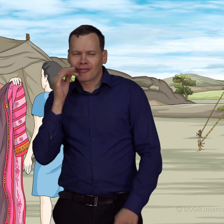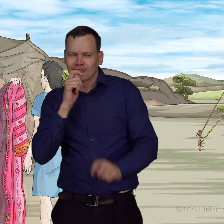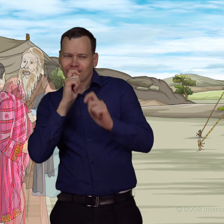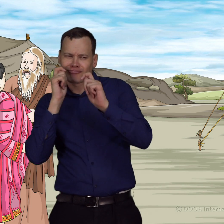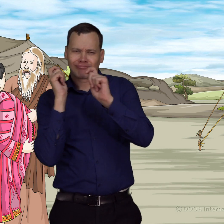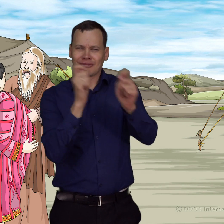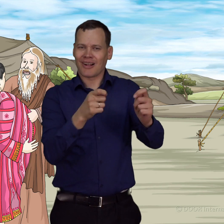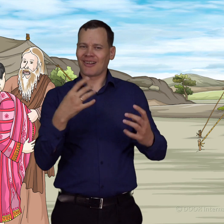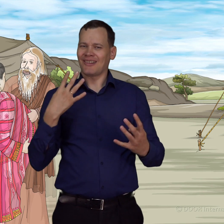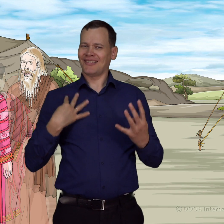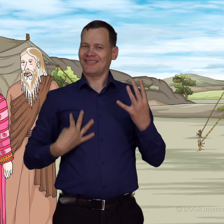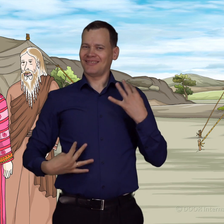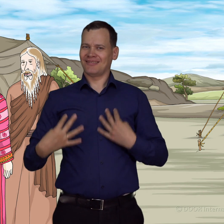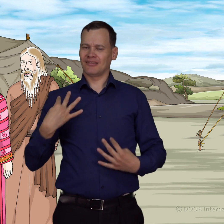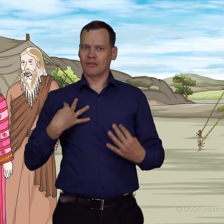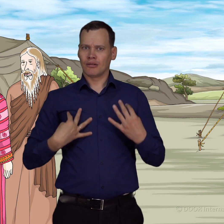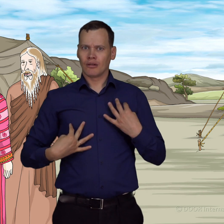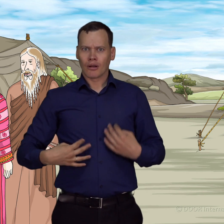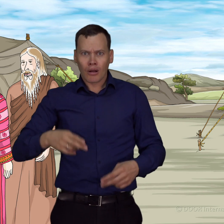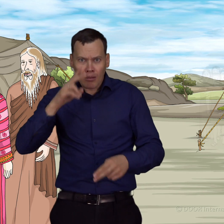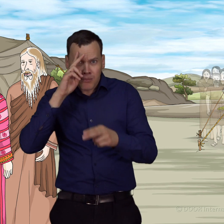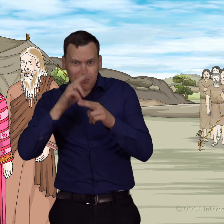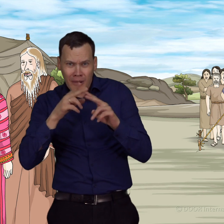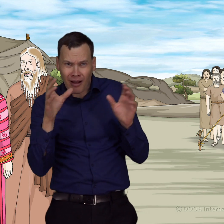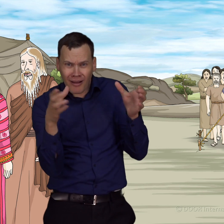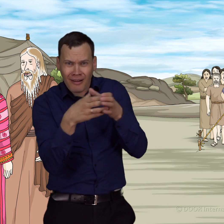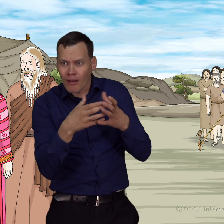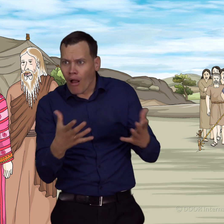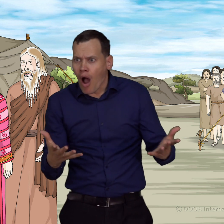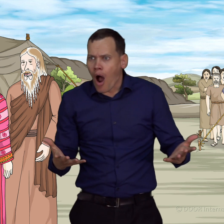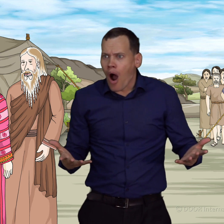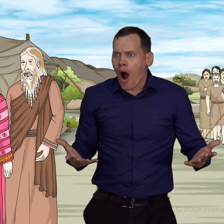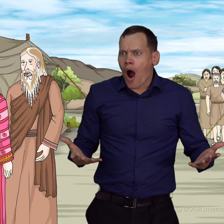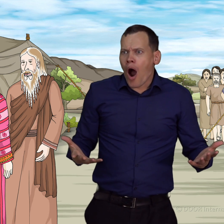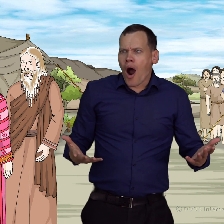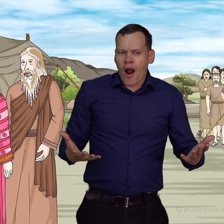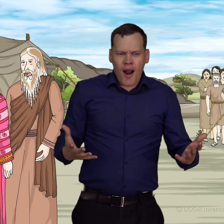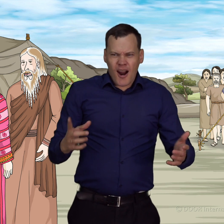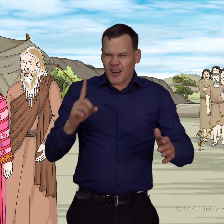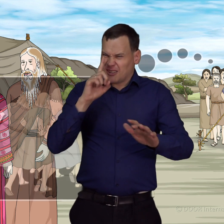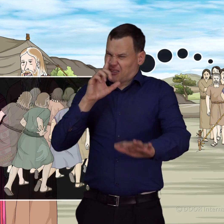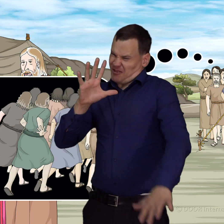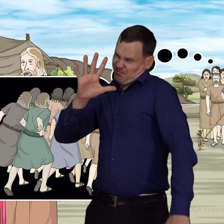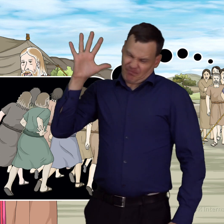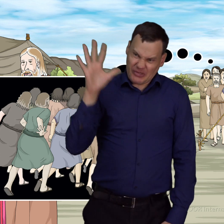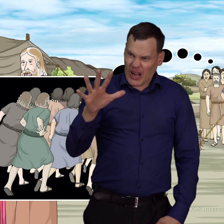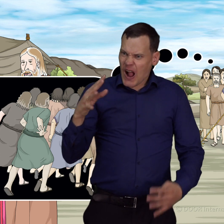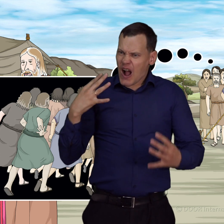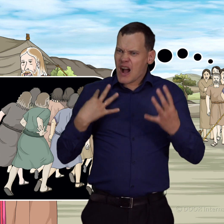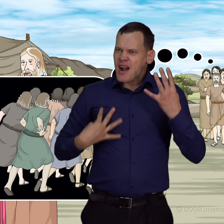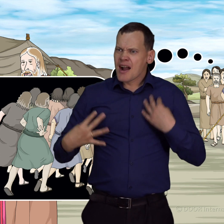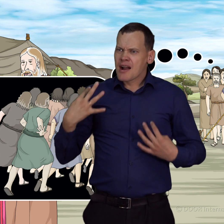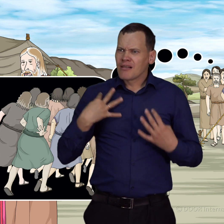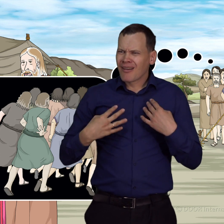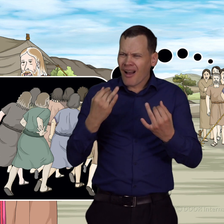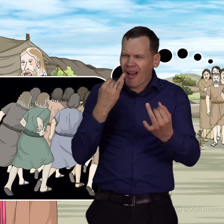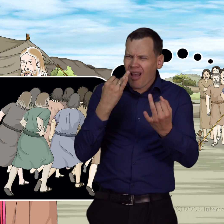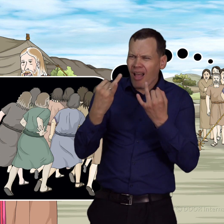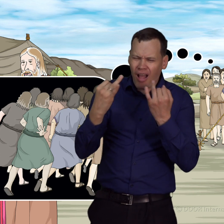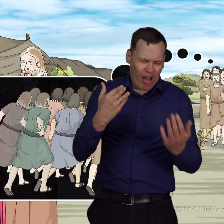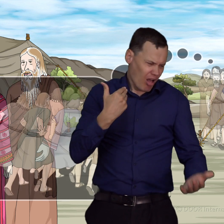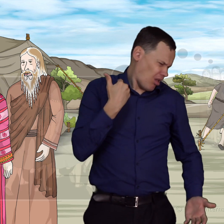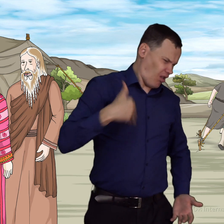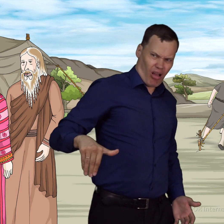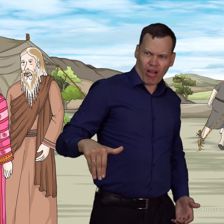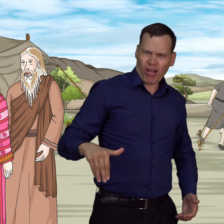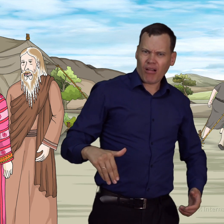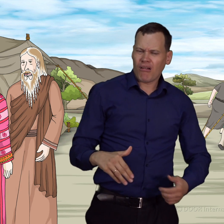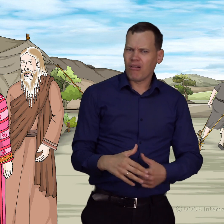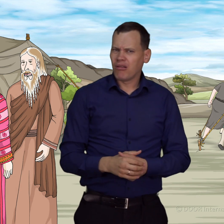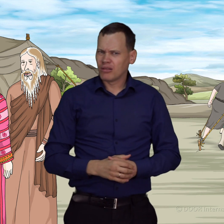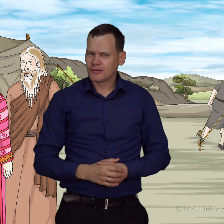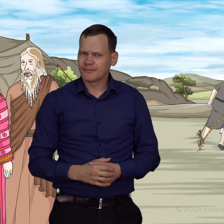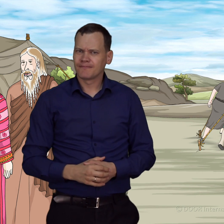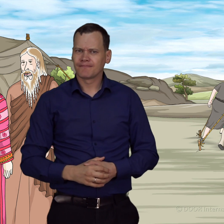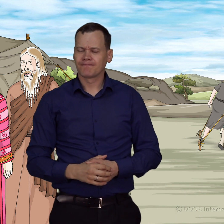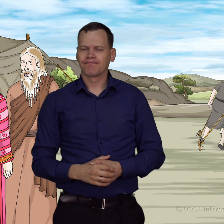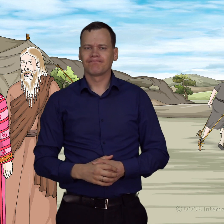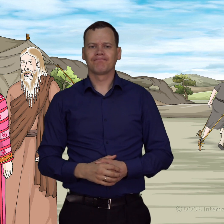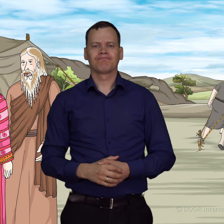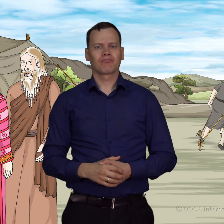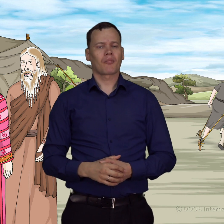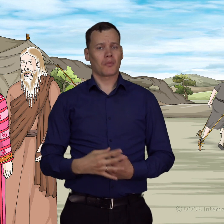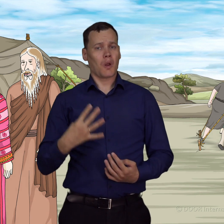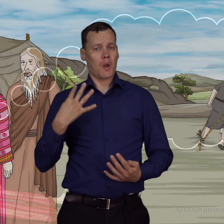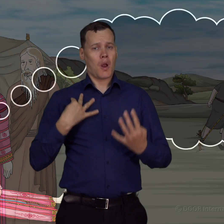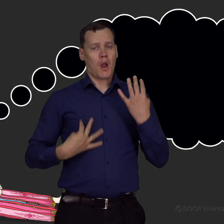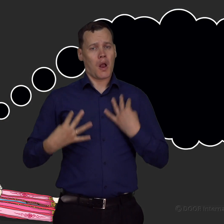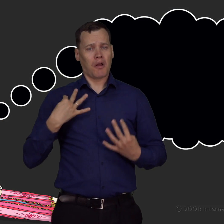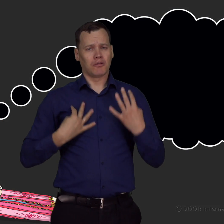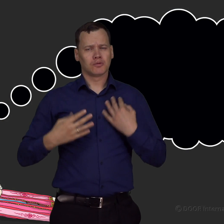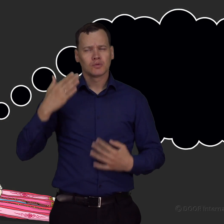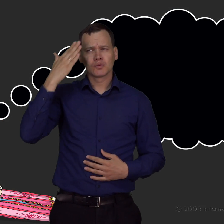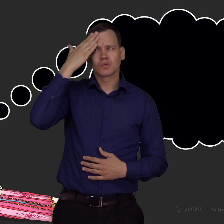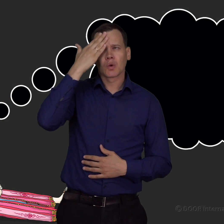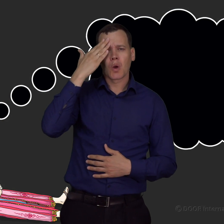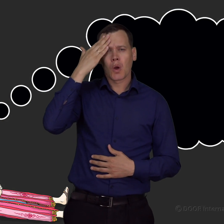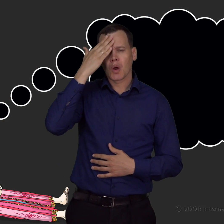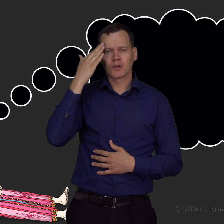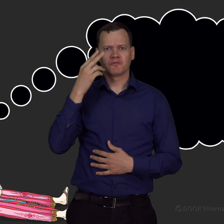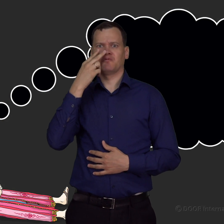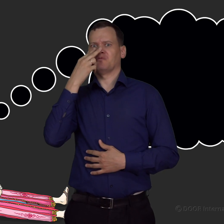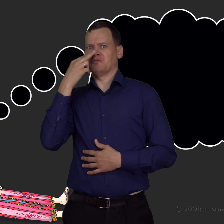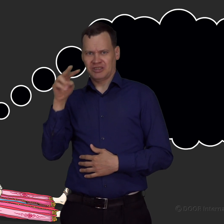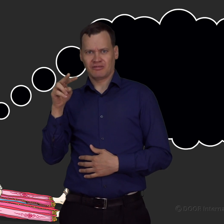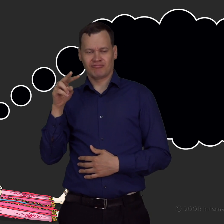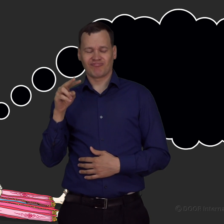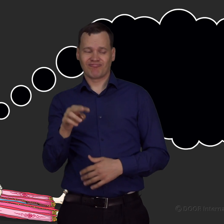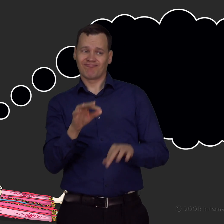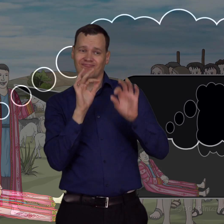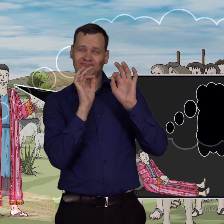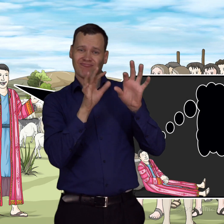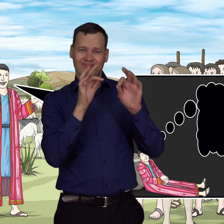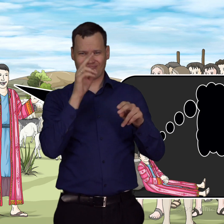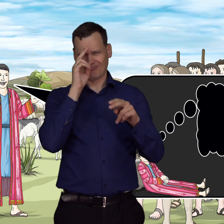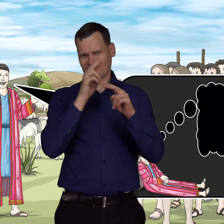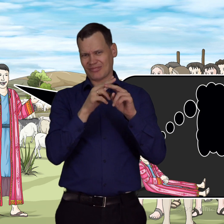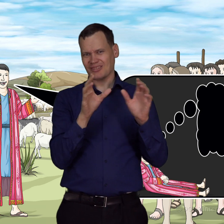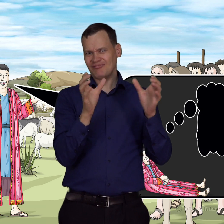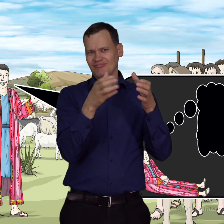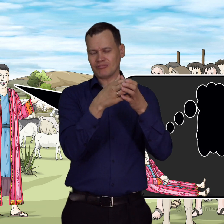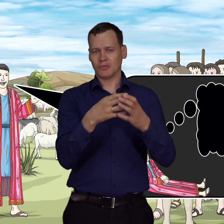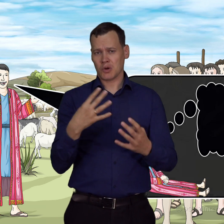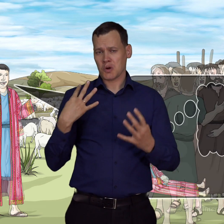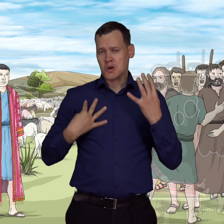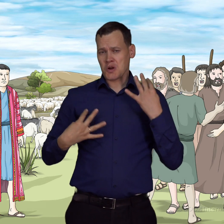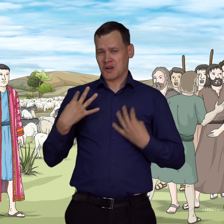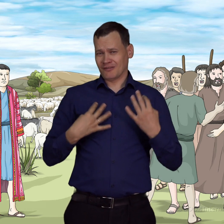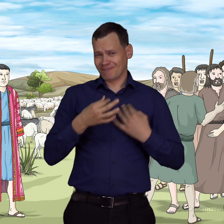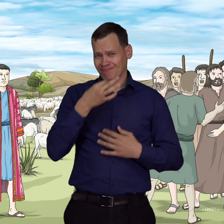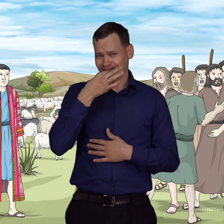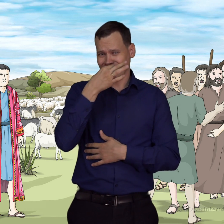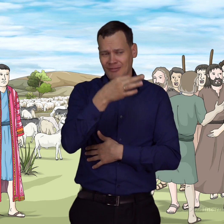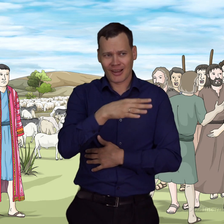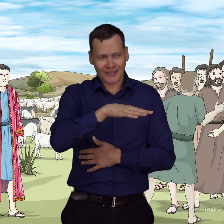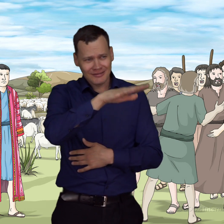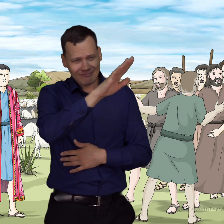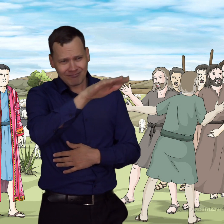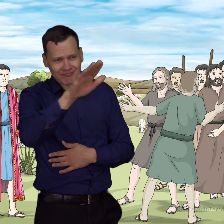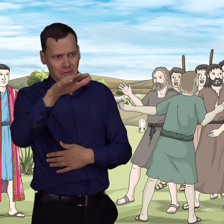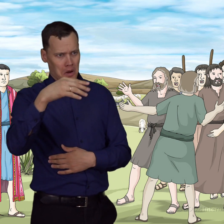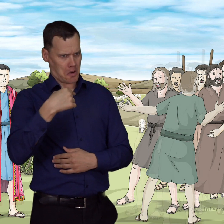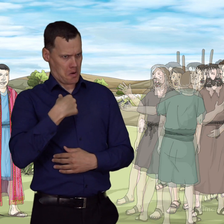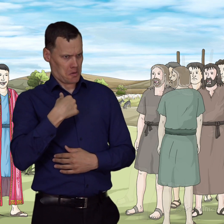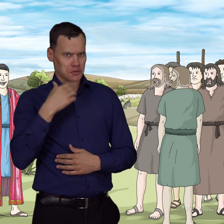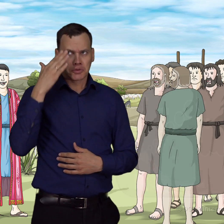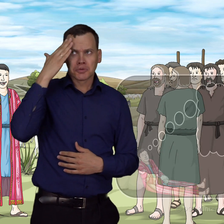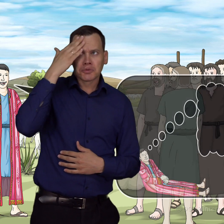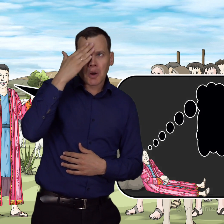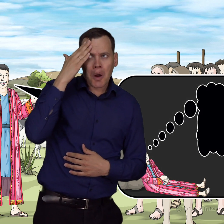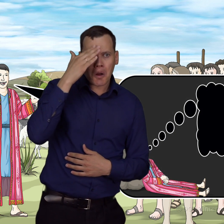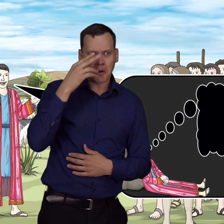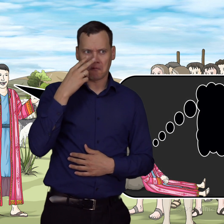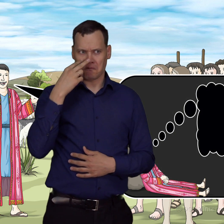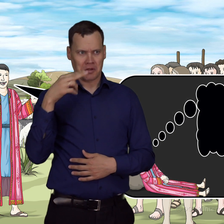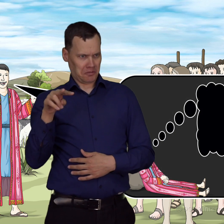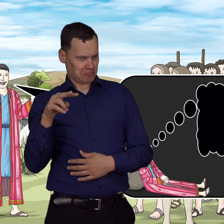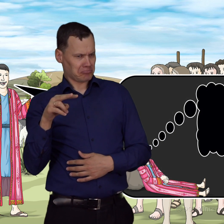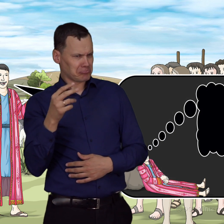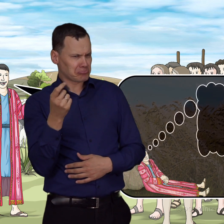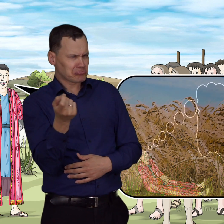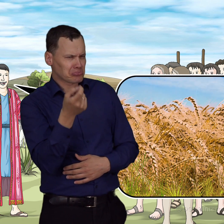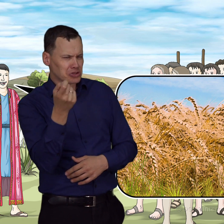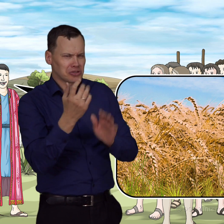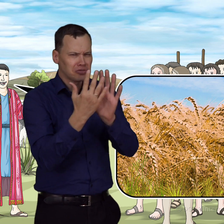When Joseph’s brothers saw that their father loved him more than any of them, they hated him and could not speak a kind word to him. Then Joseph had a dream, and when he told it to his brothers, they hated him even more.